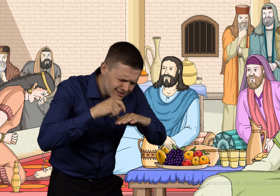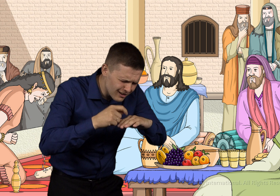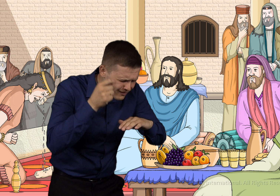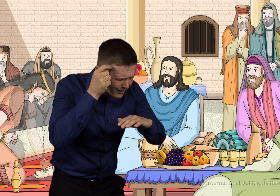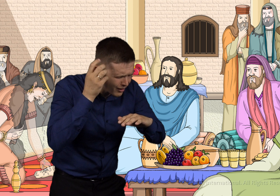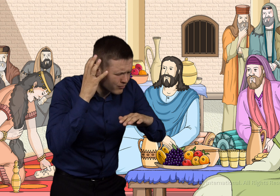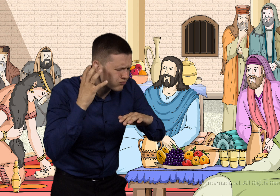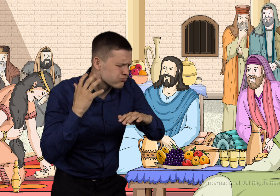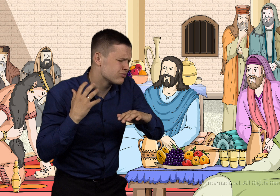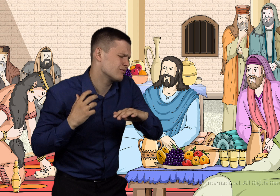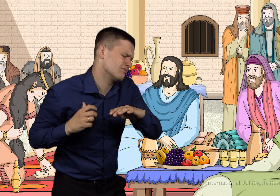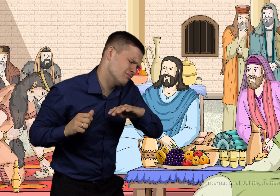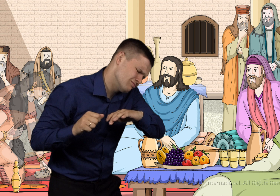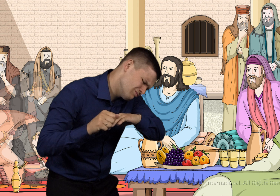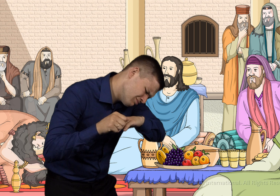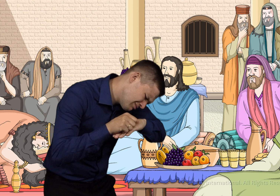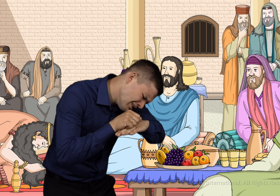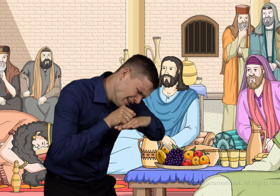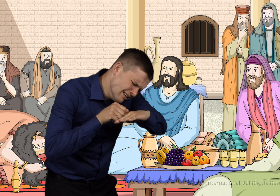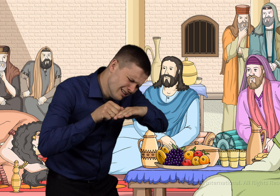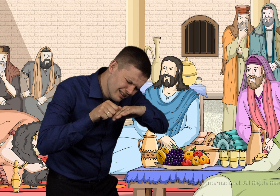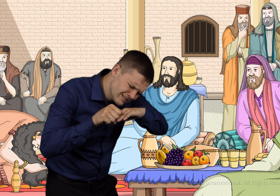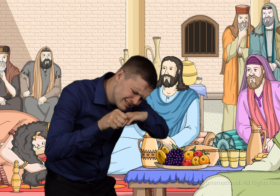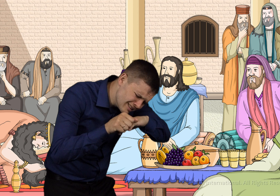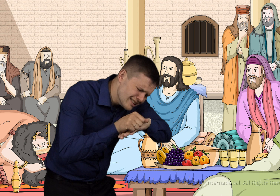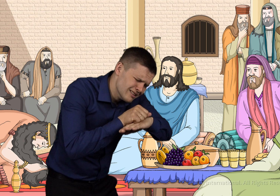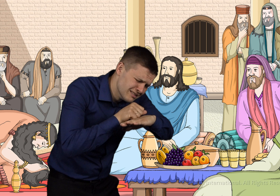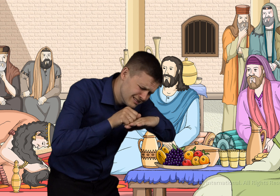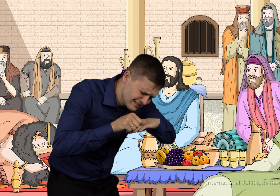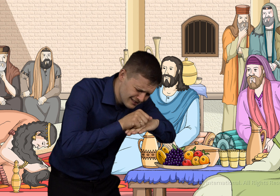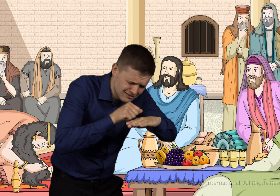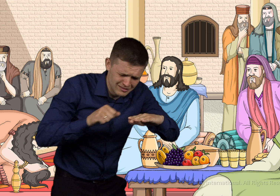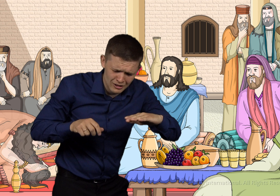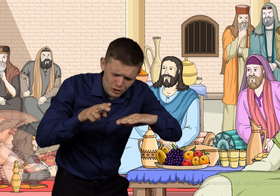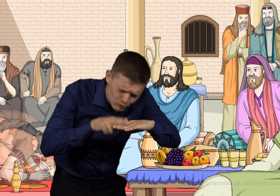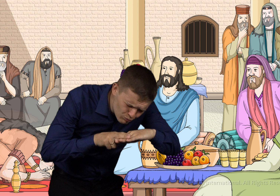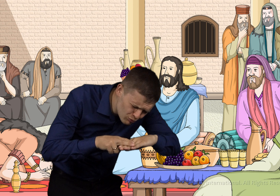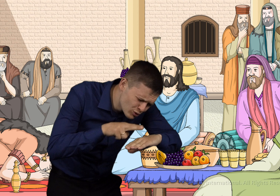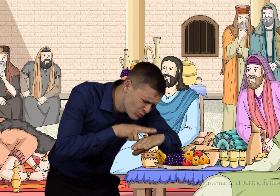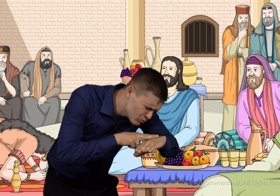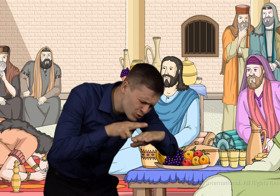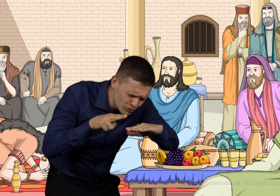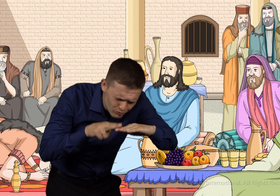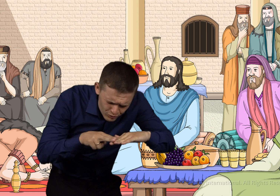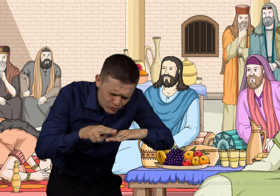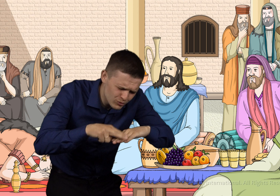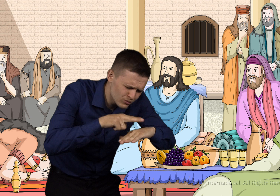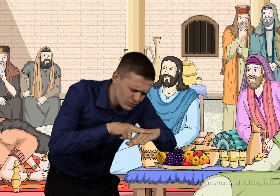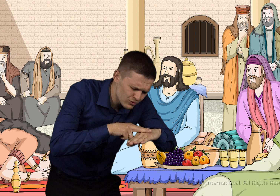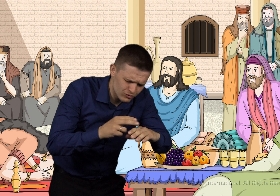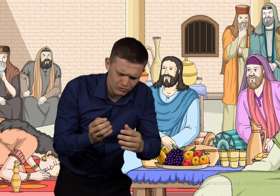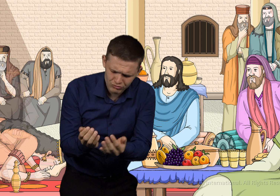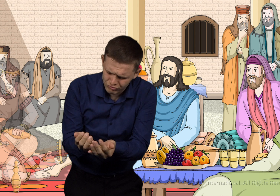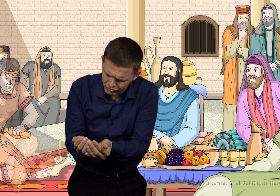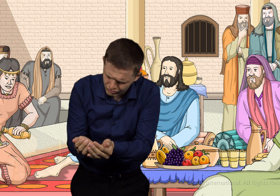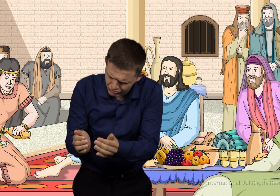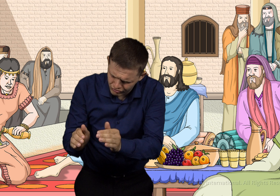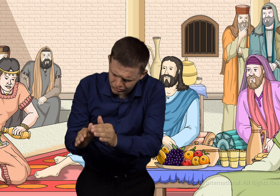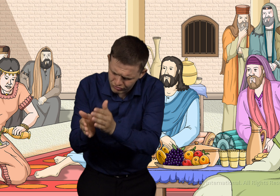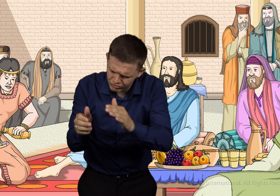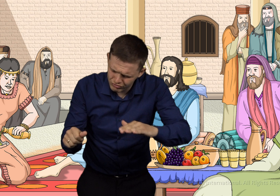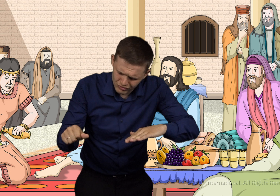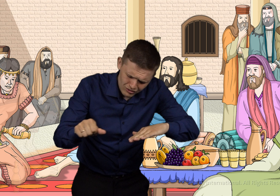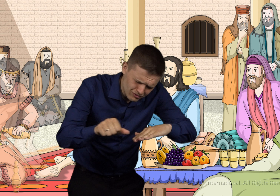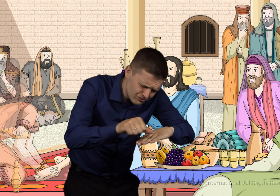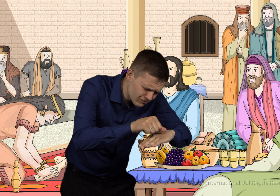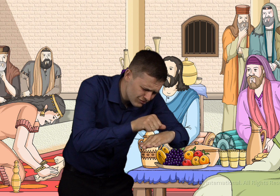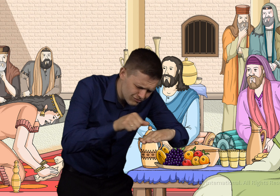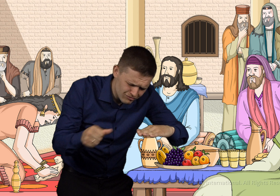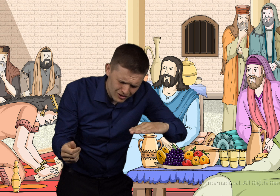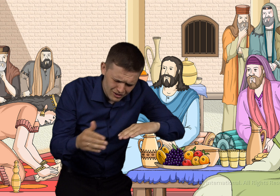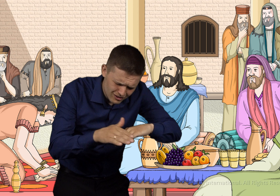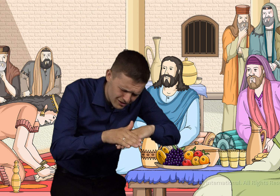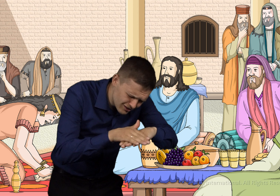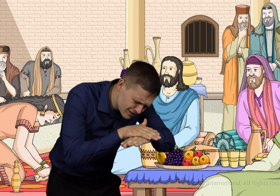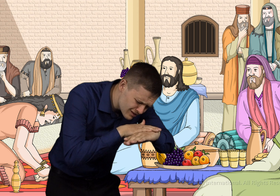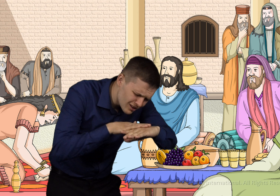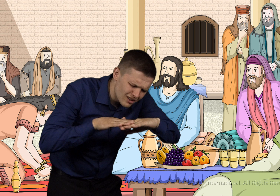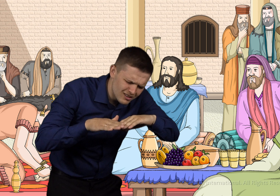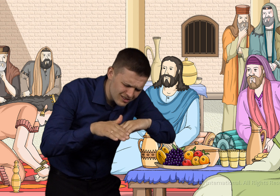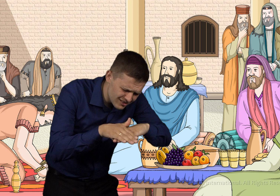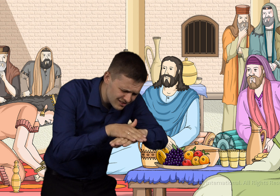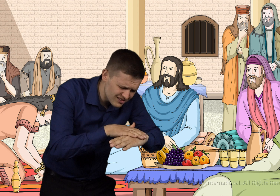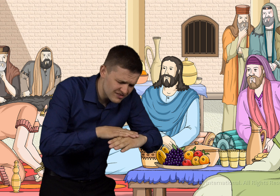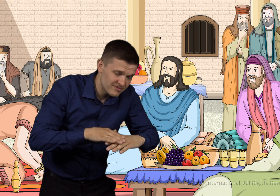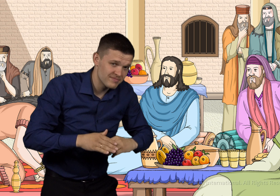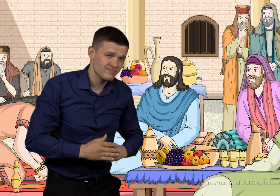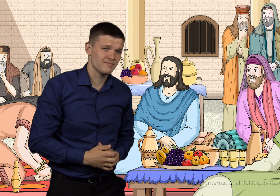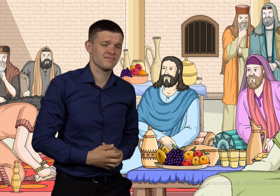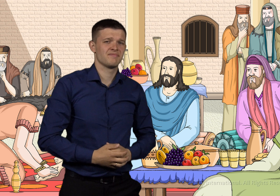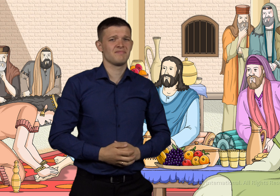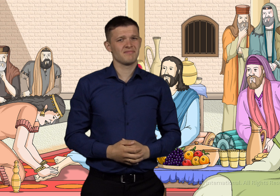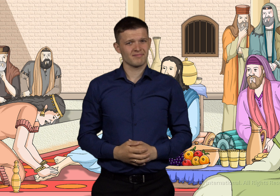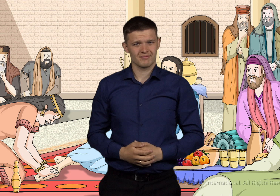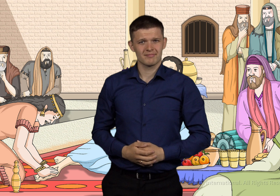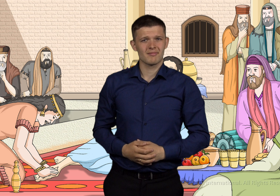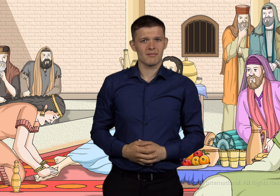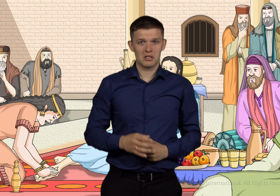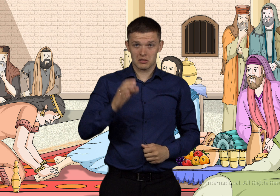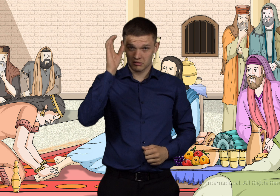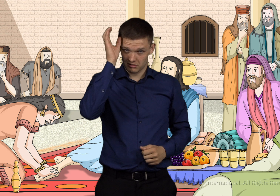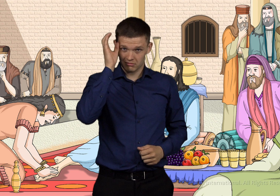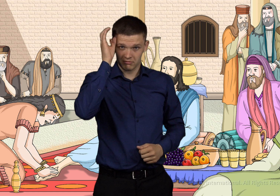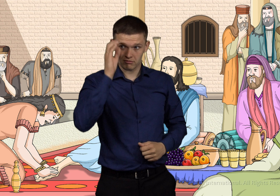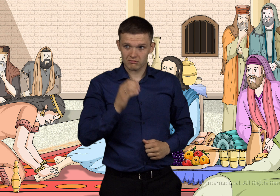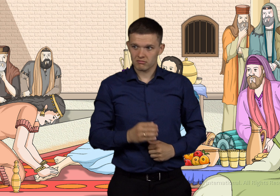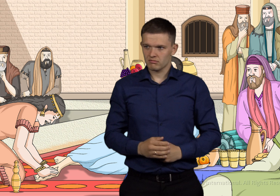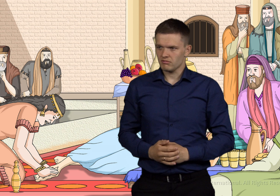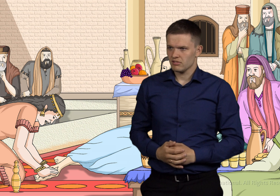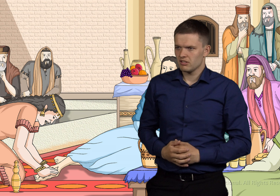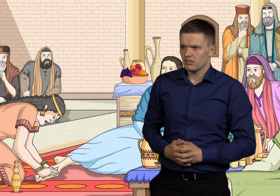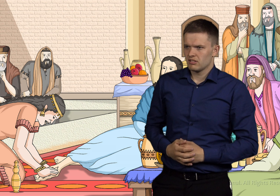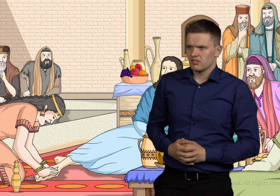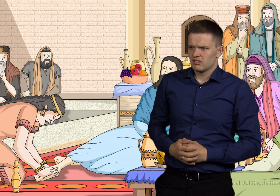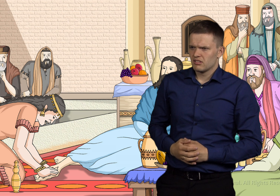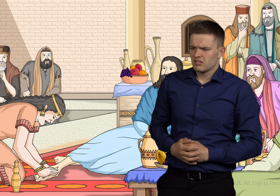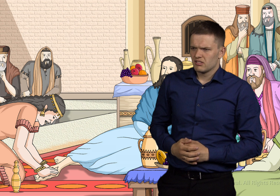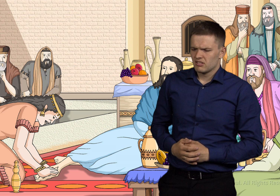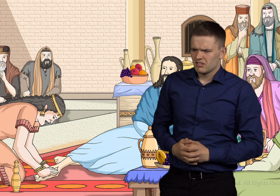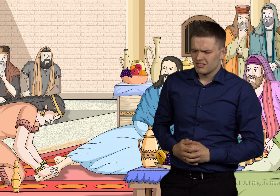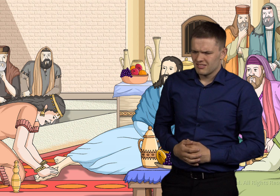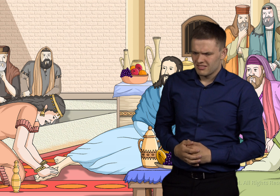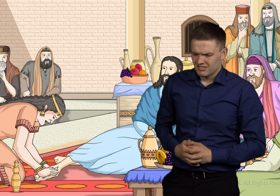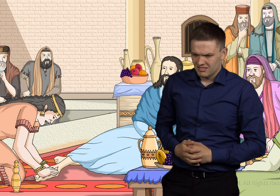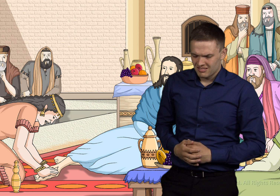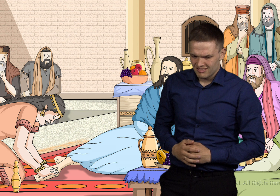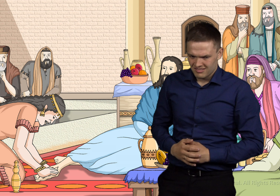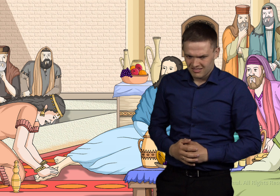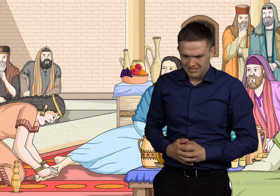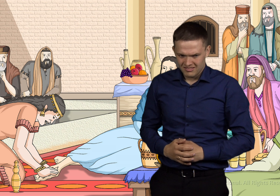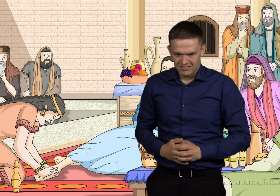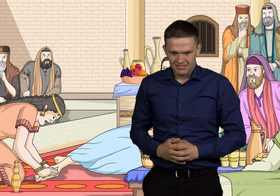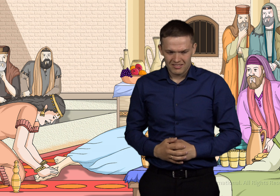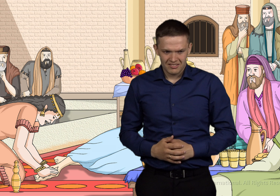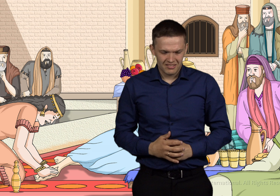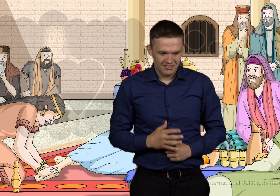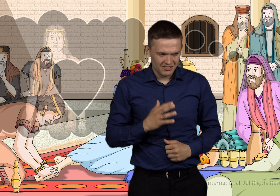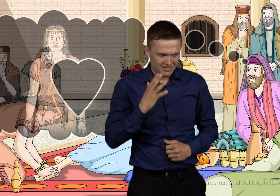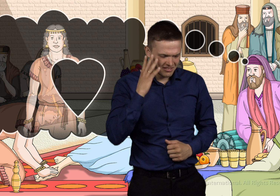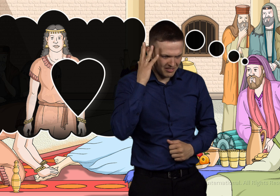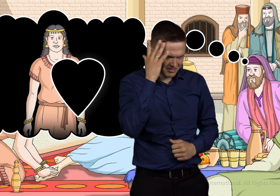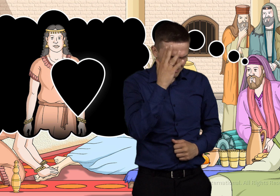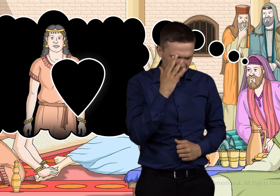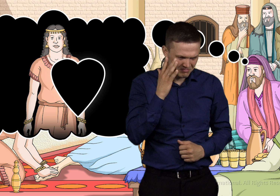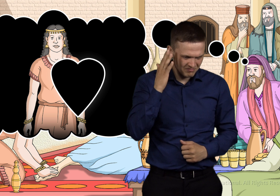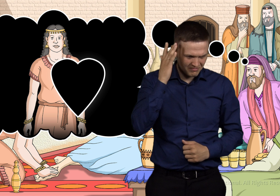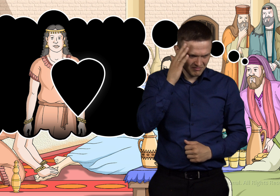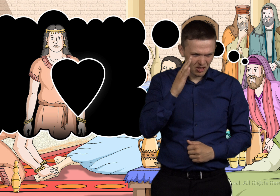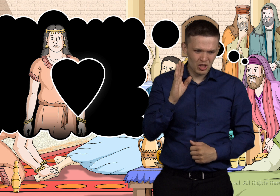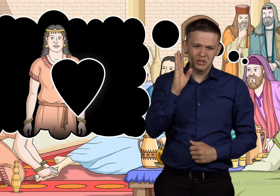Then she kissed His feet and anointed them with the perfume.